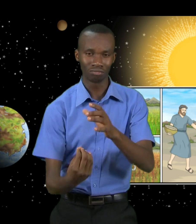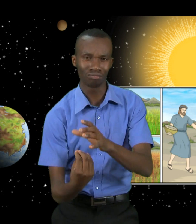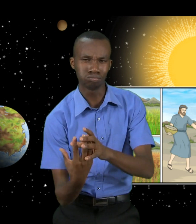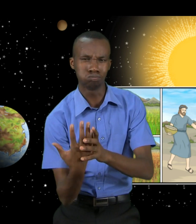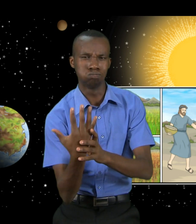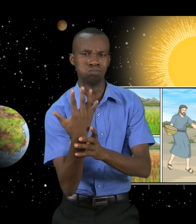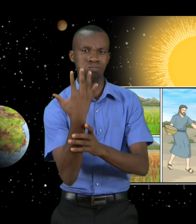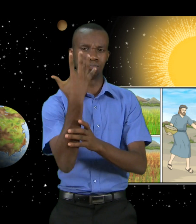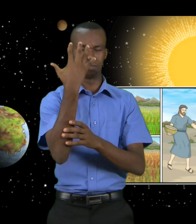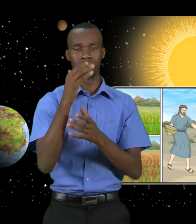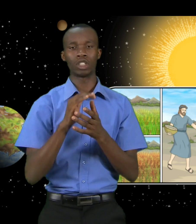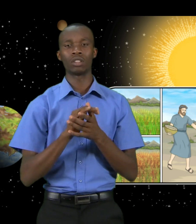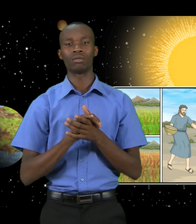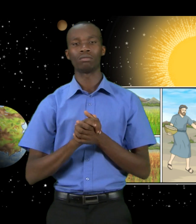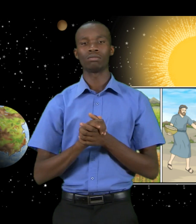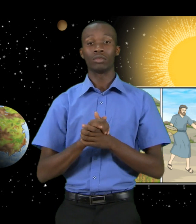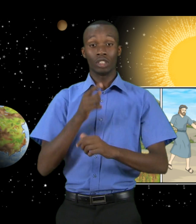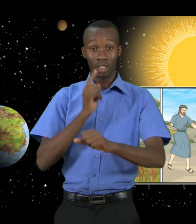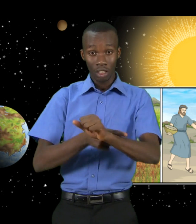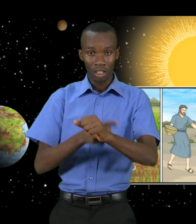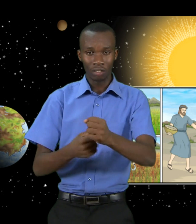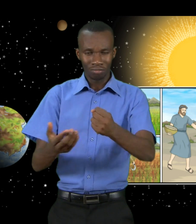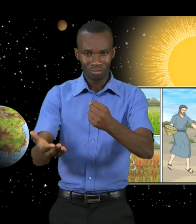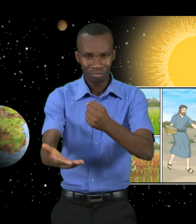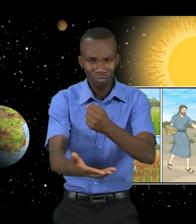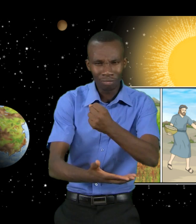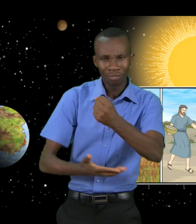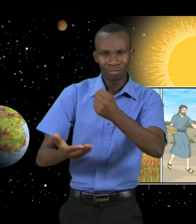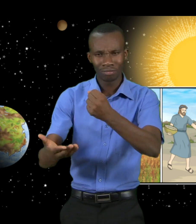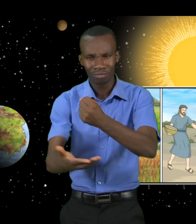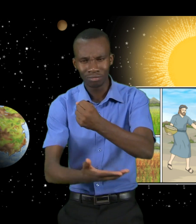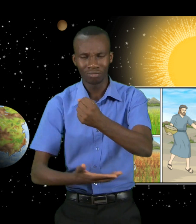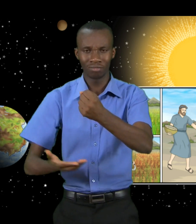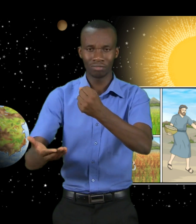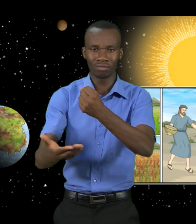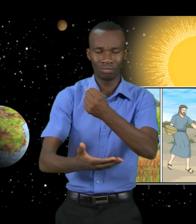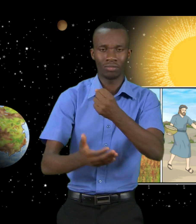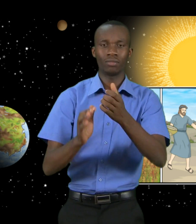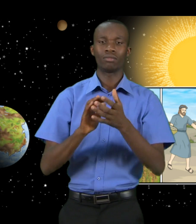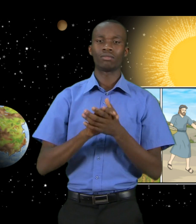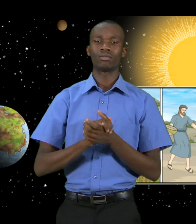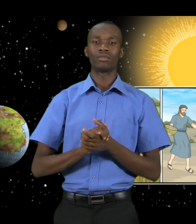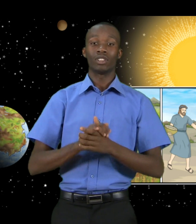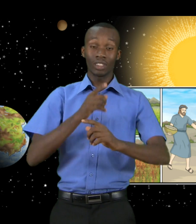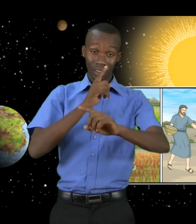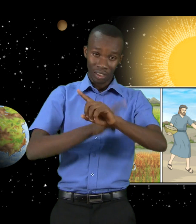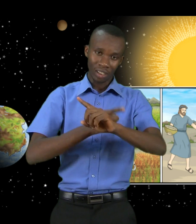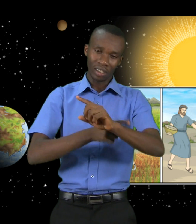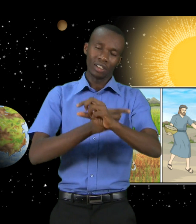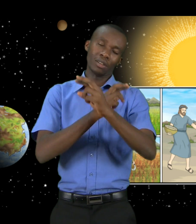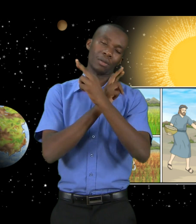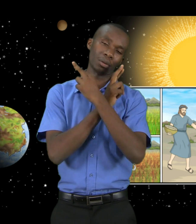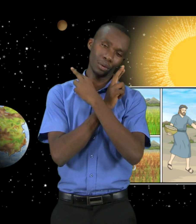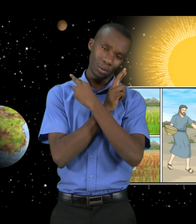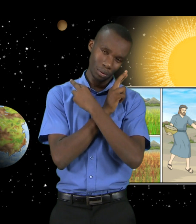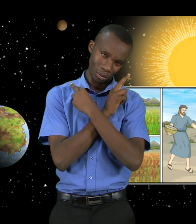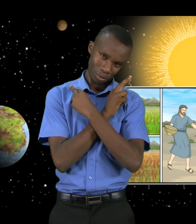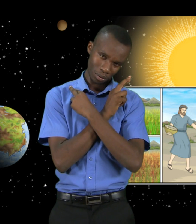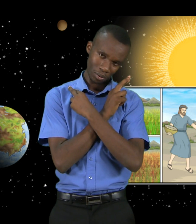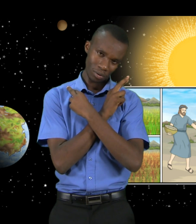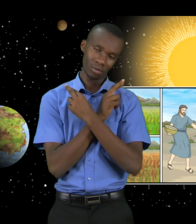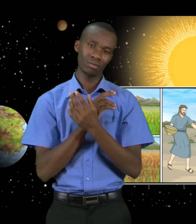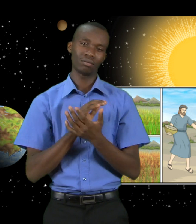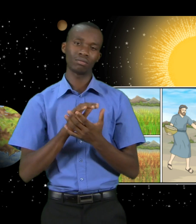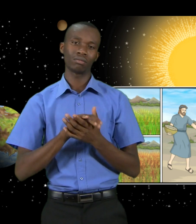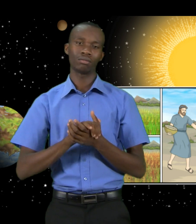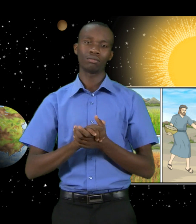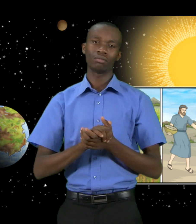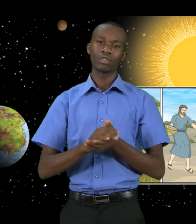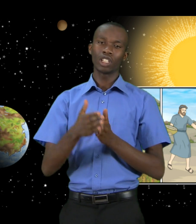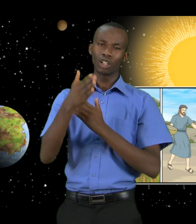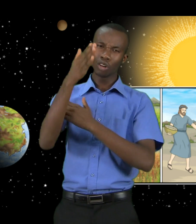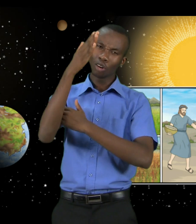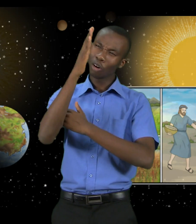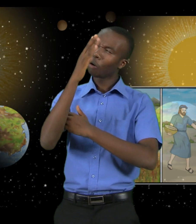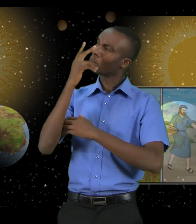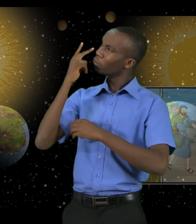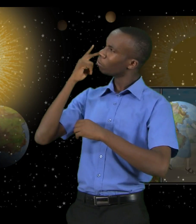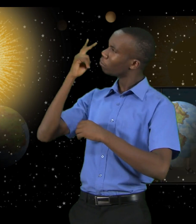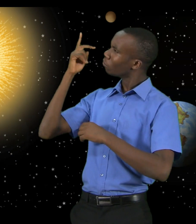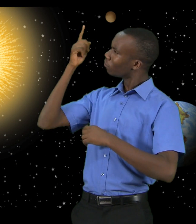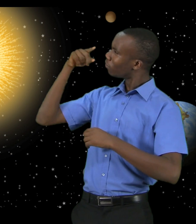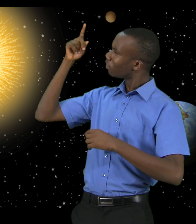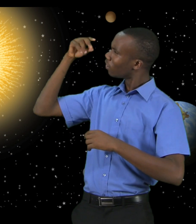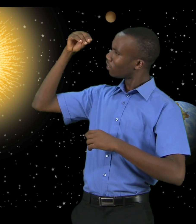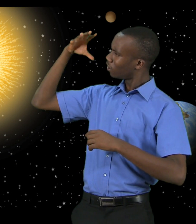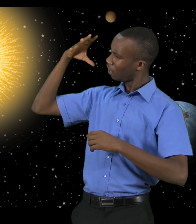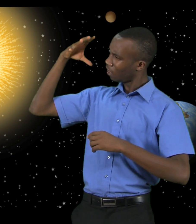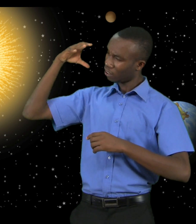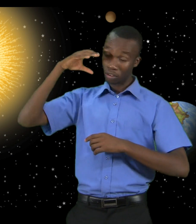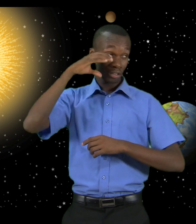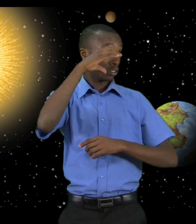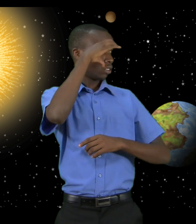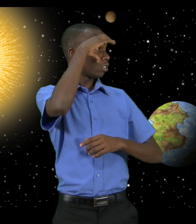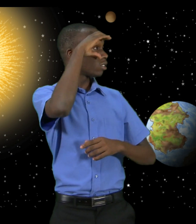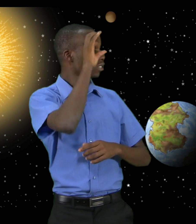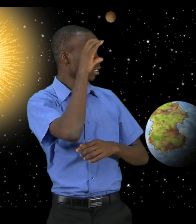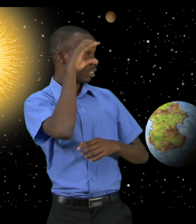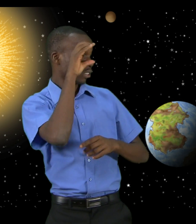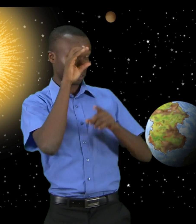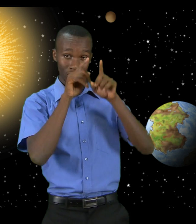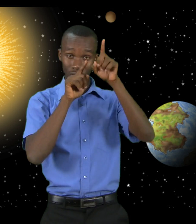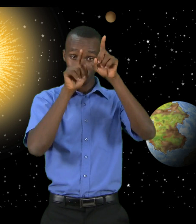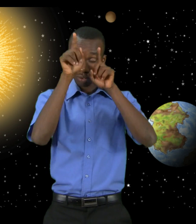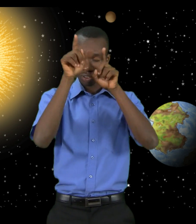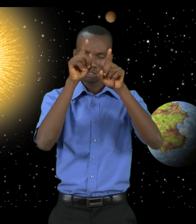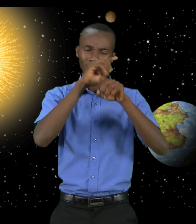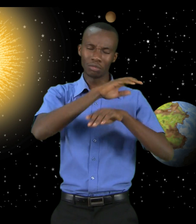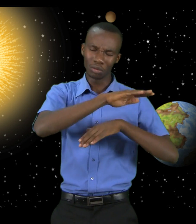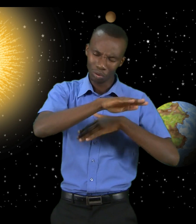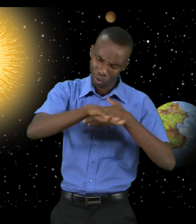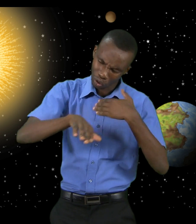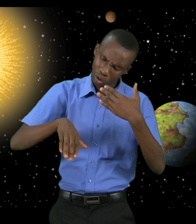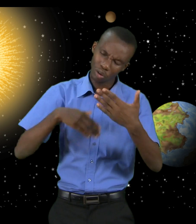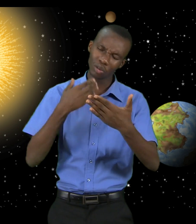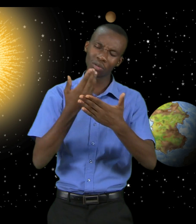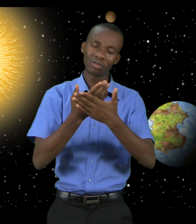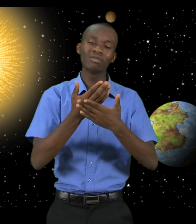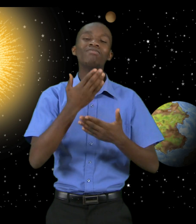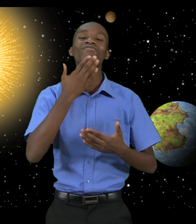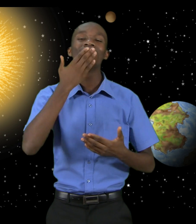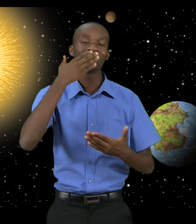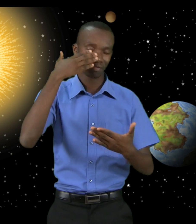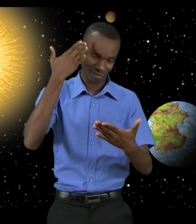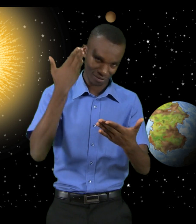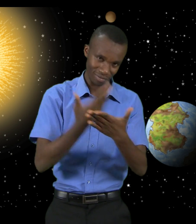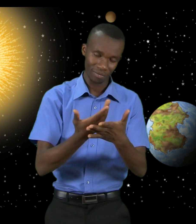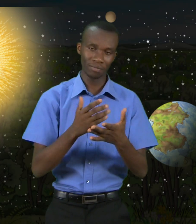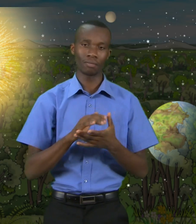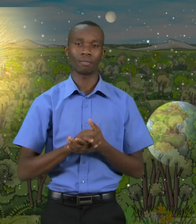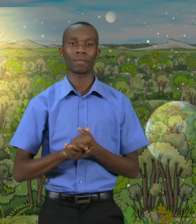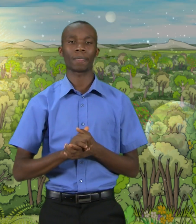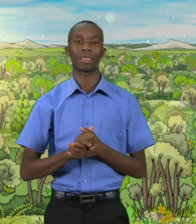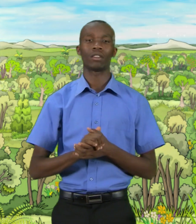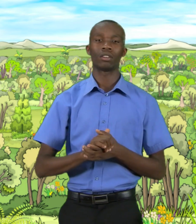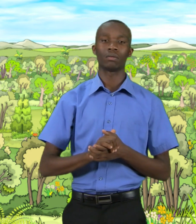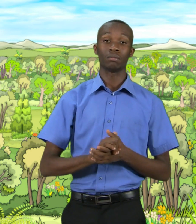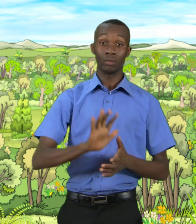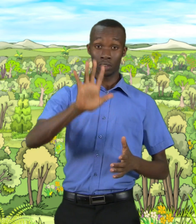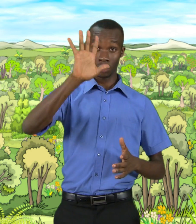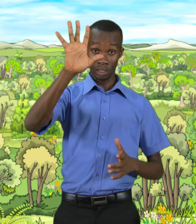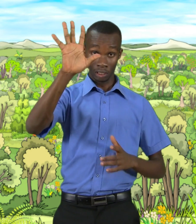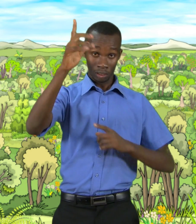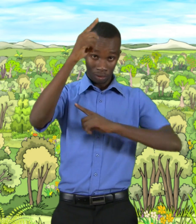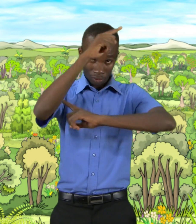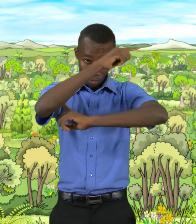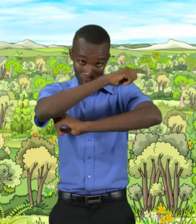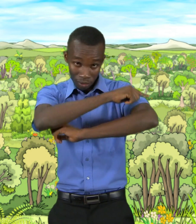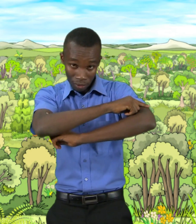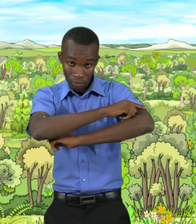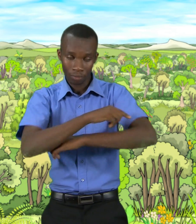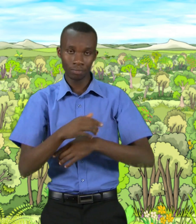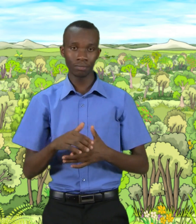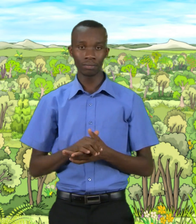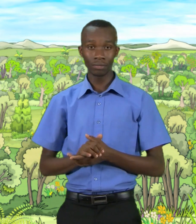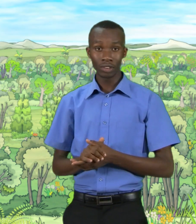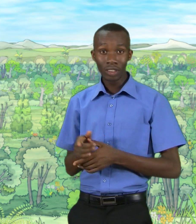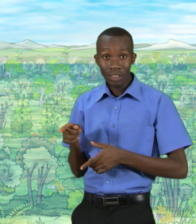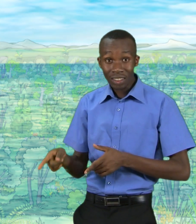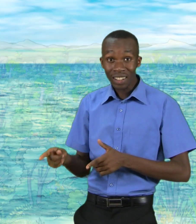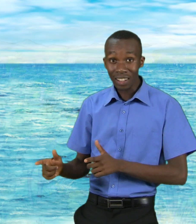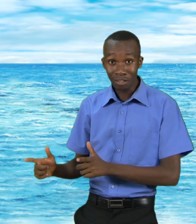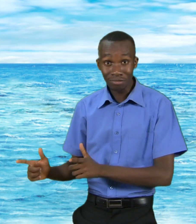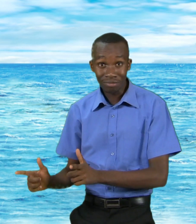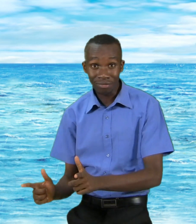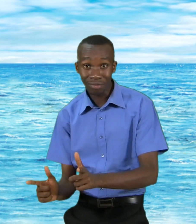And God saw that it was good. And there was evening, and there was morning—the fourth day.